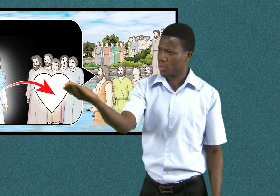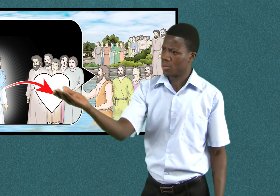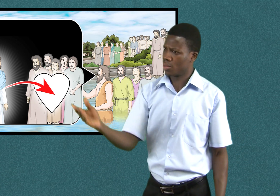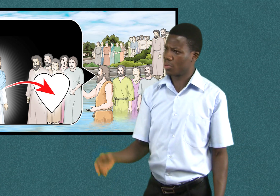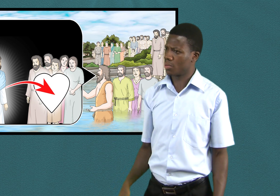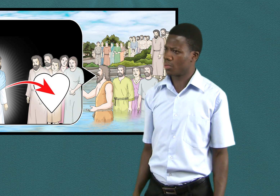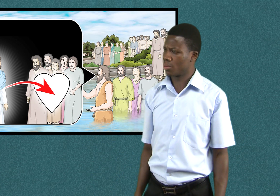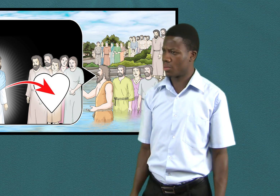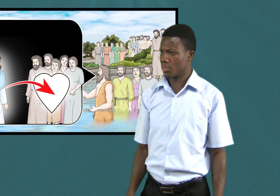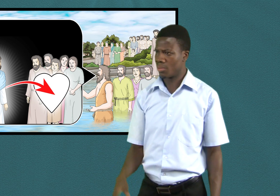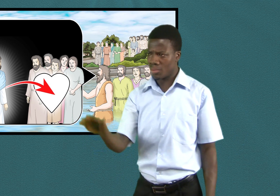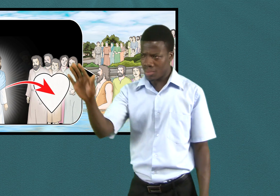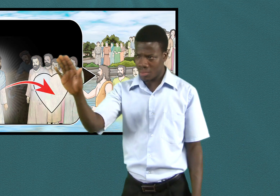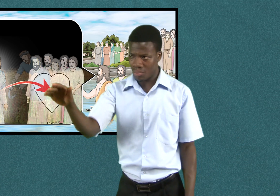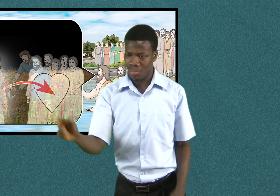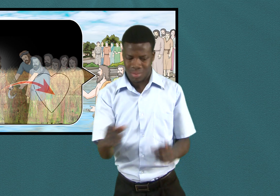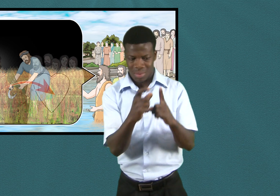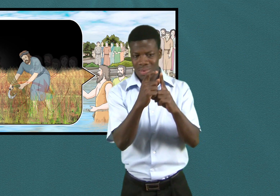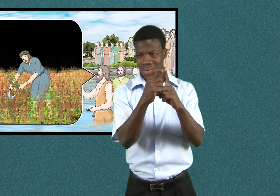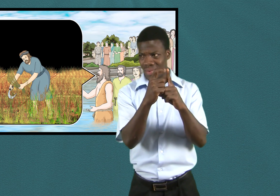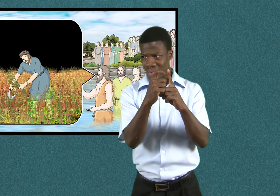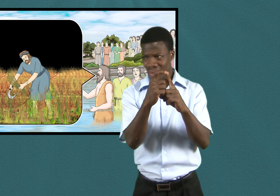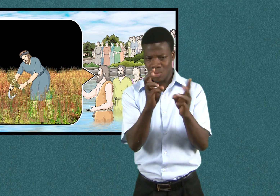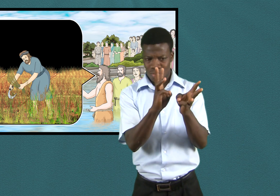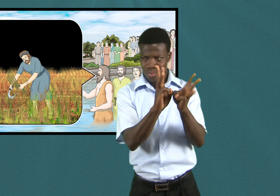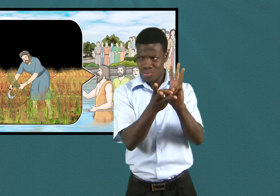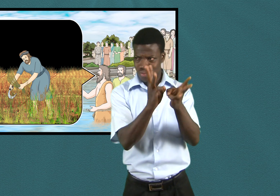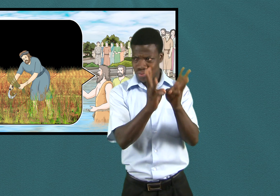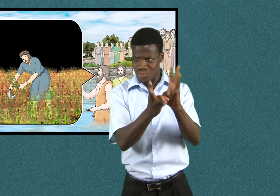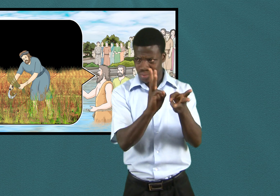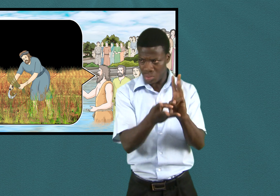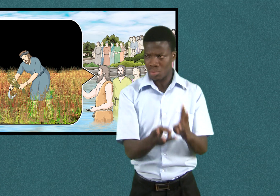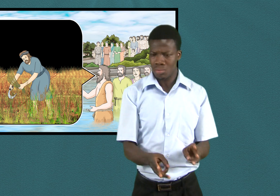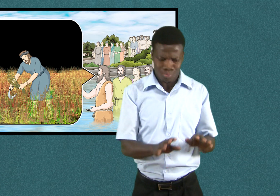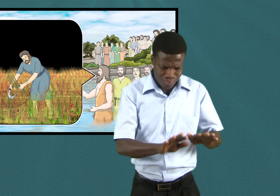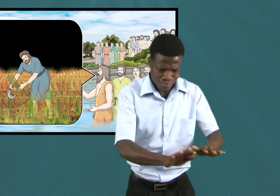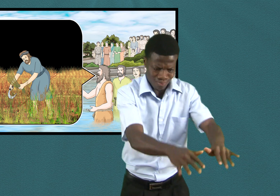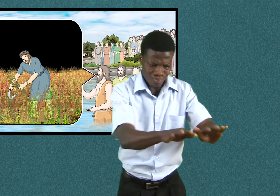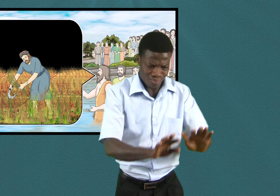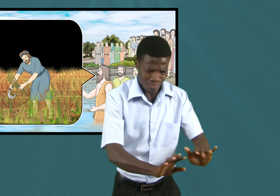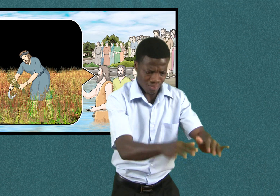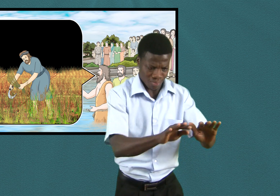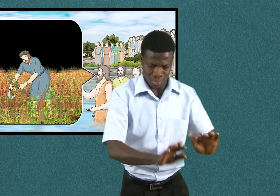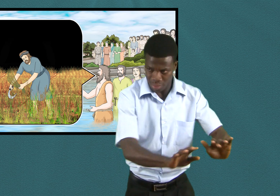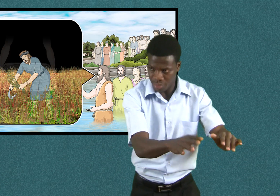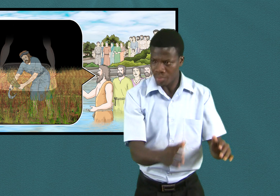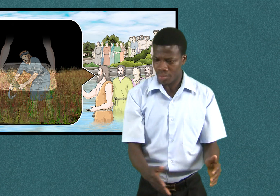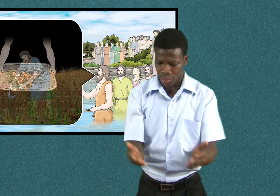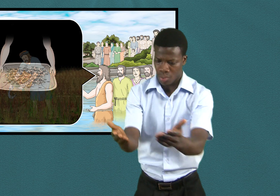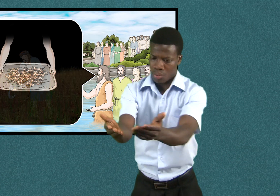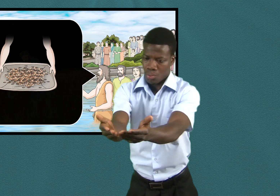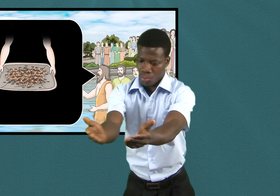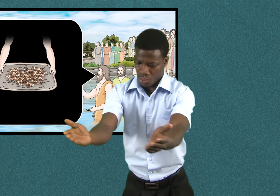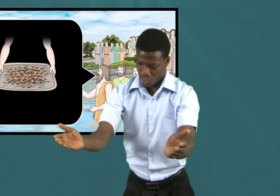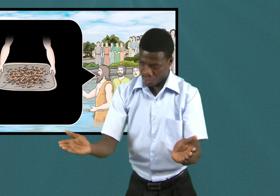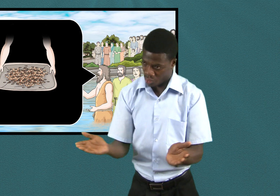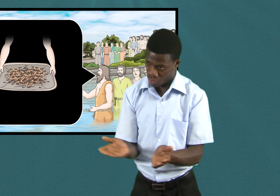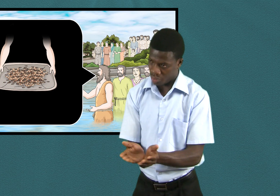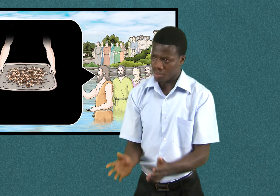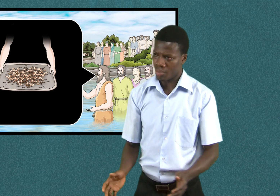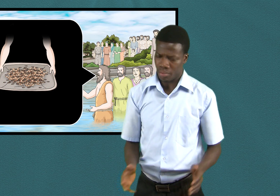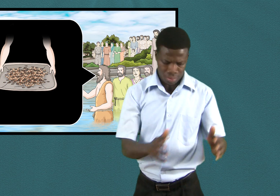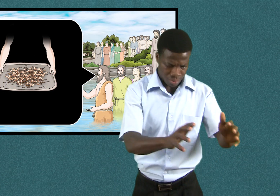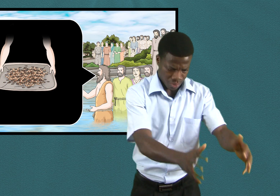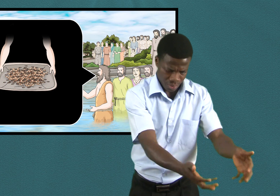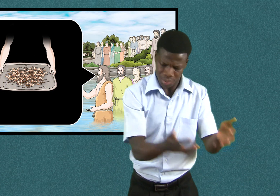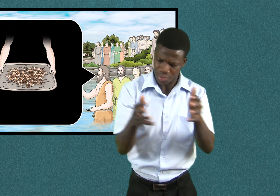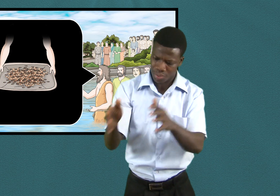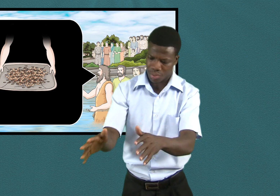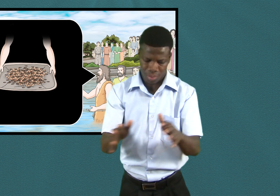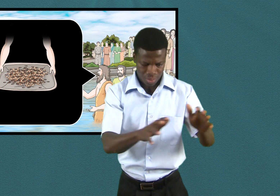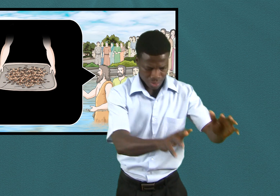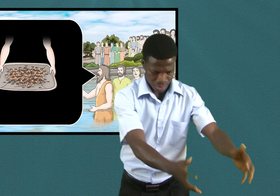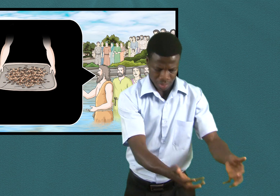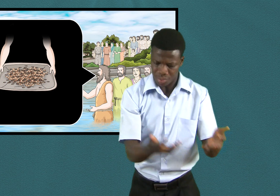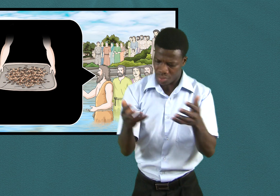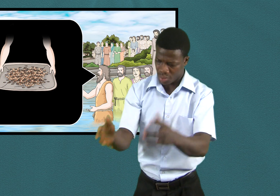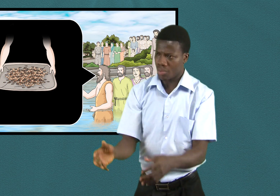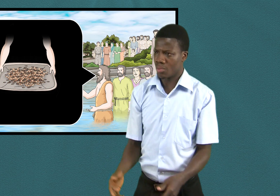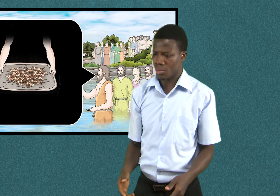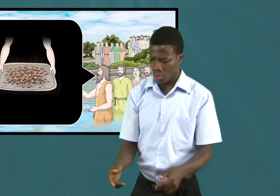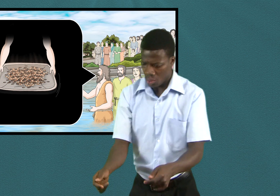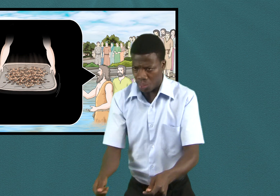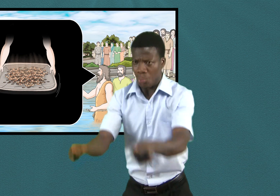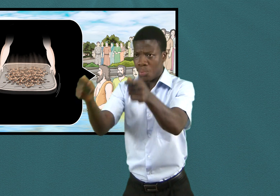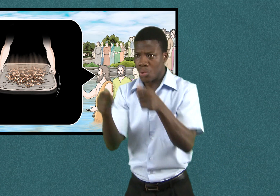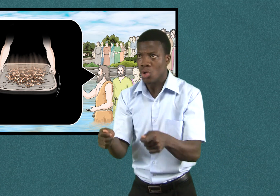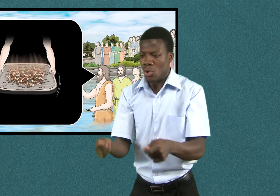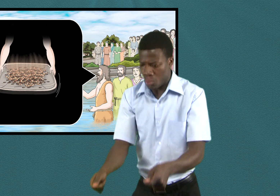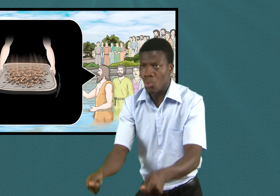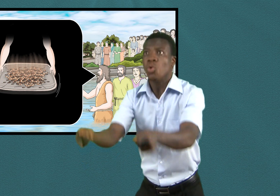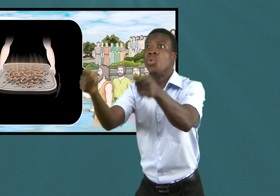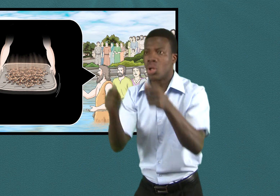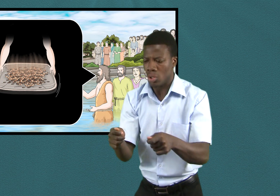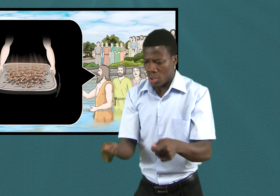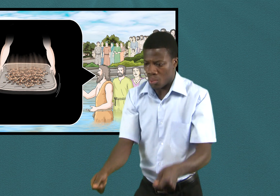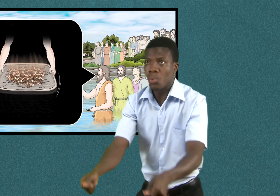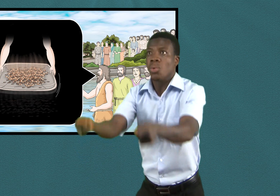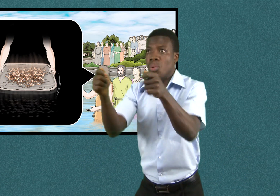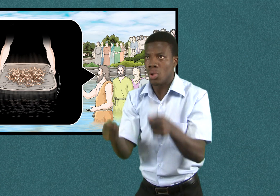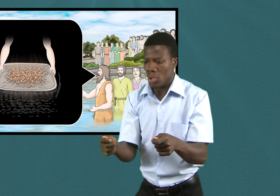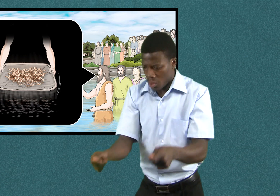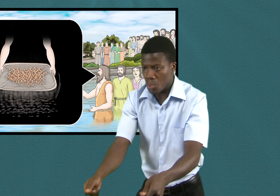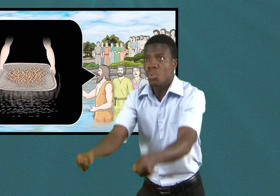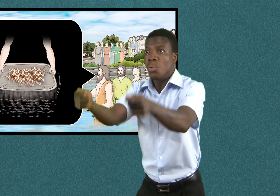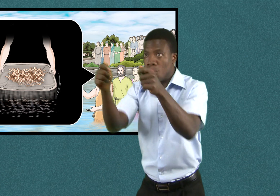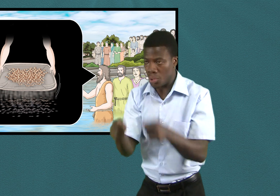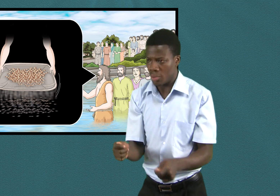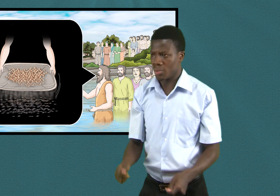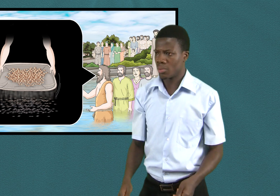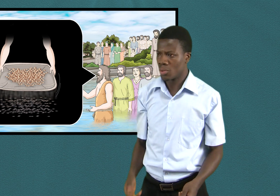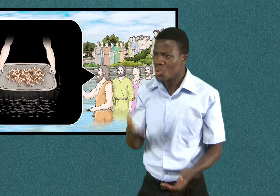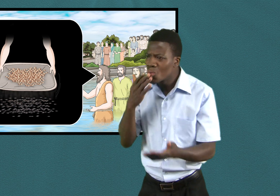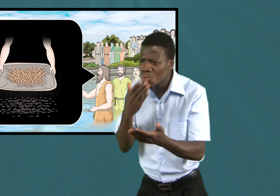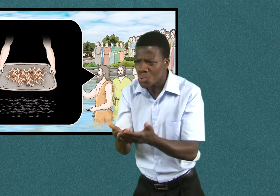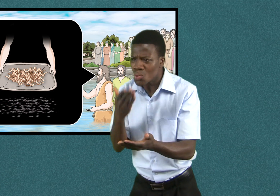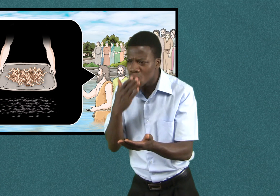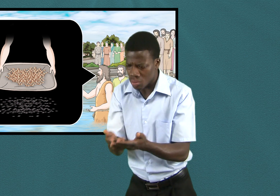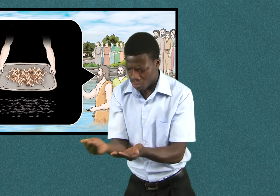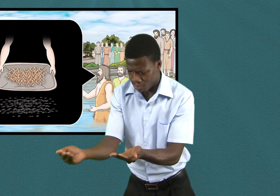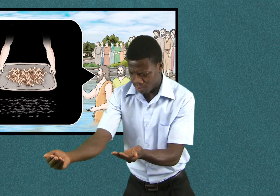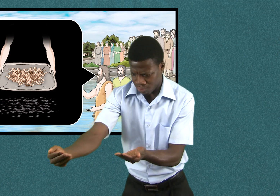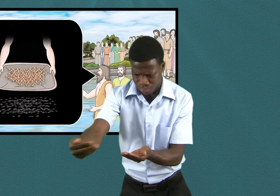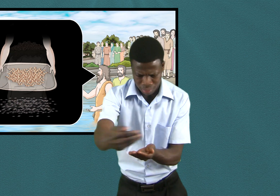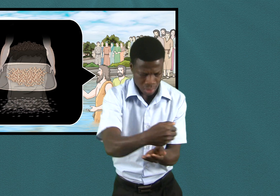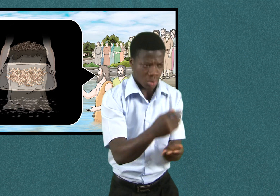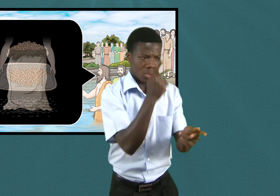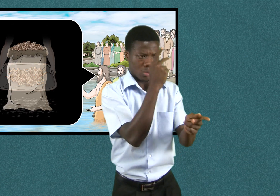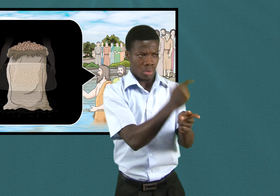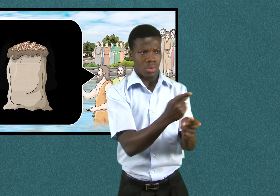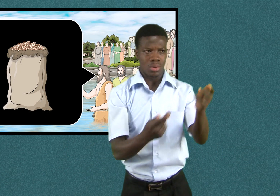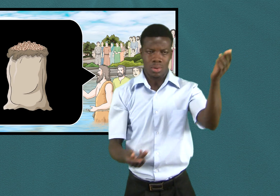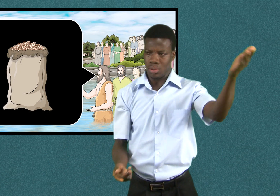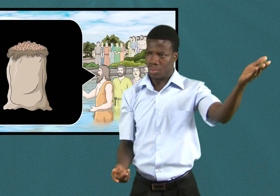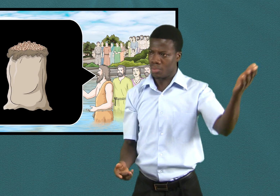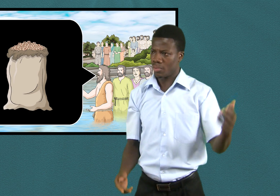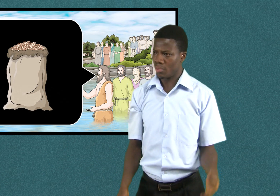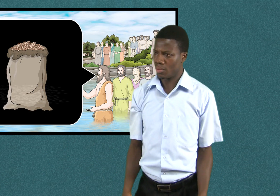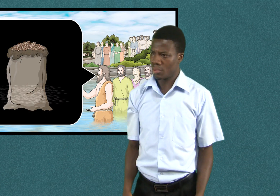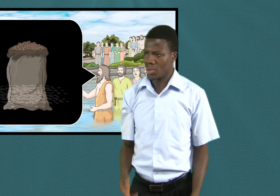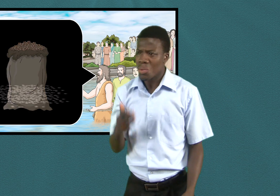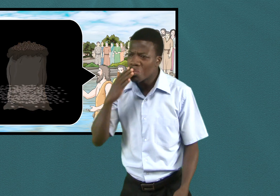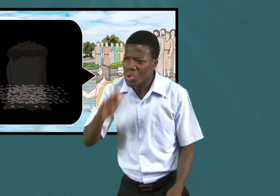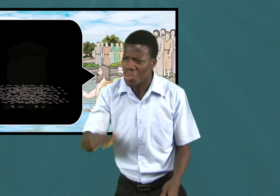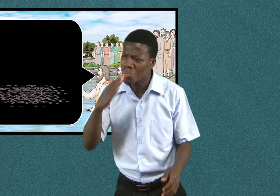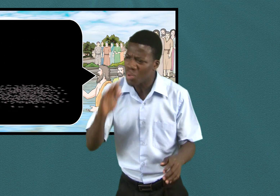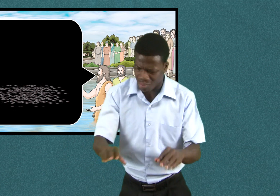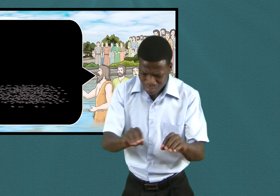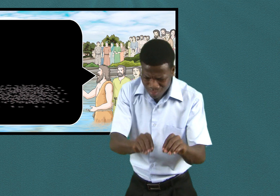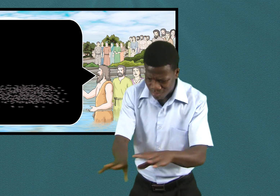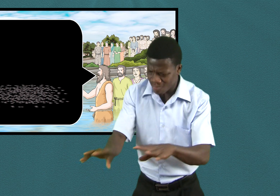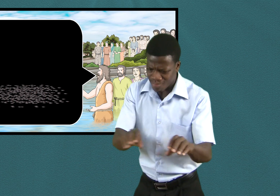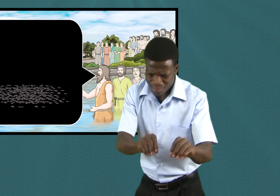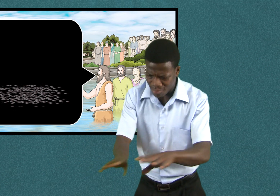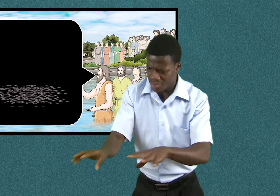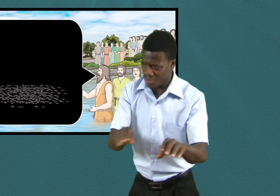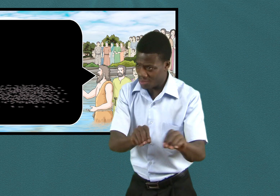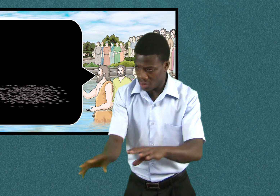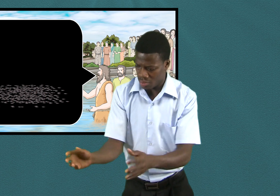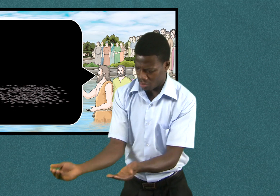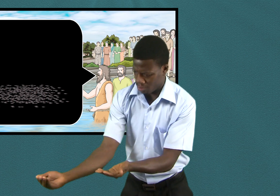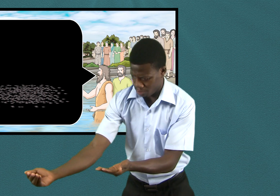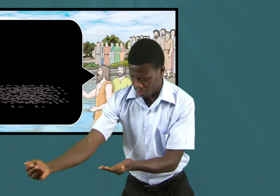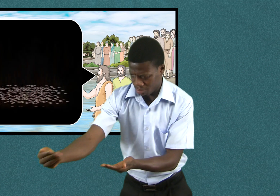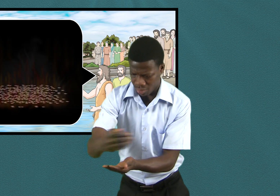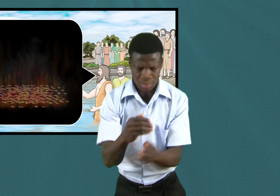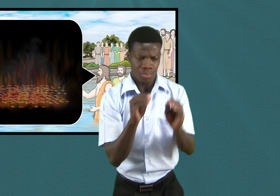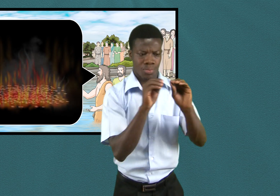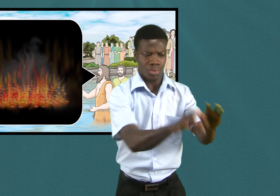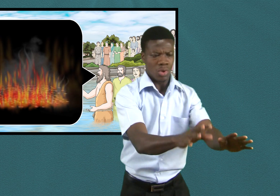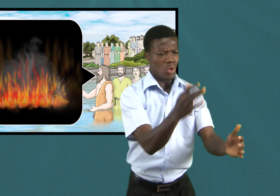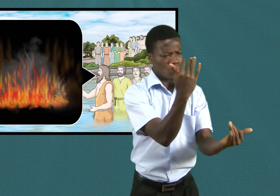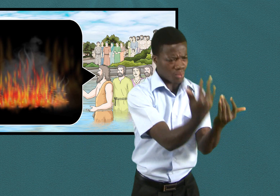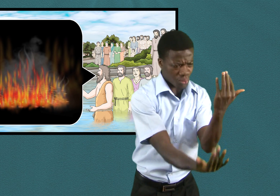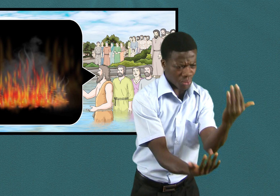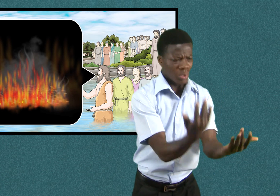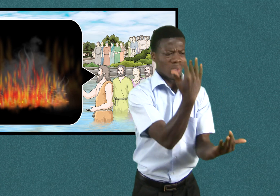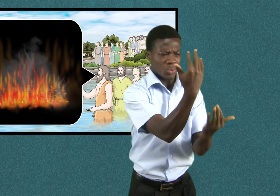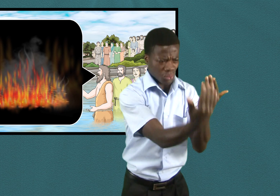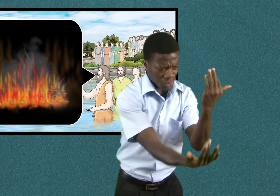His winnowing fork is in His hand to clear His threshing floor and to gather His wheat into the barn;